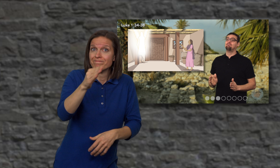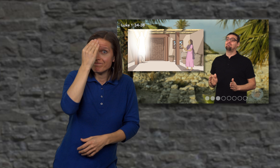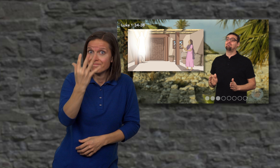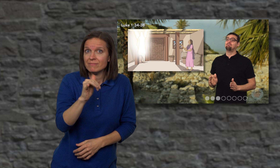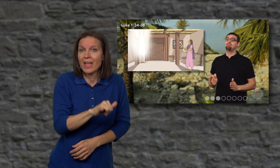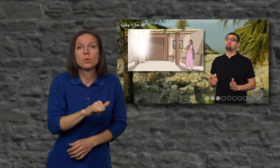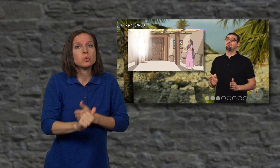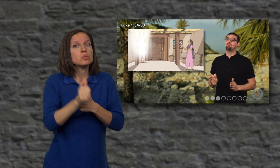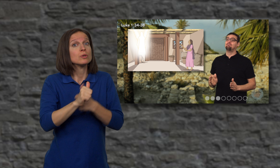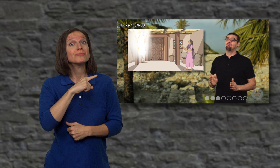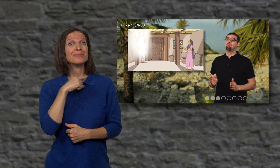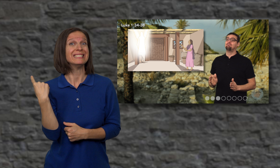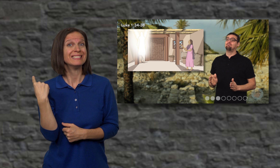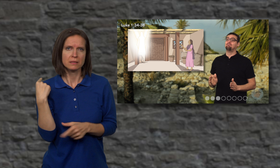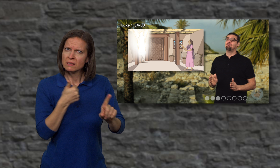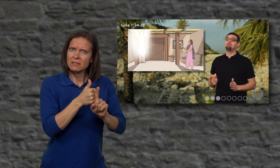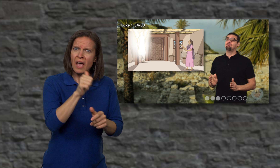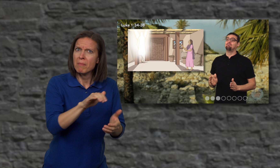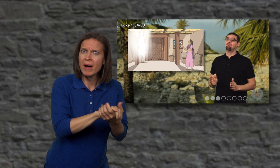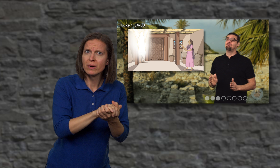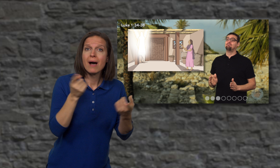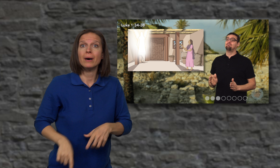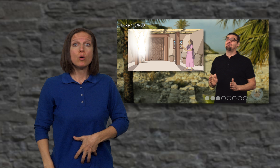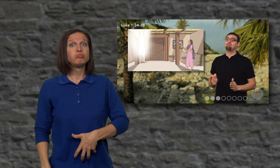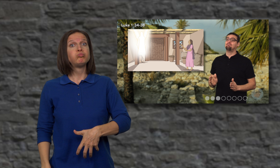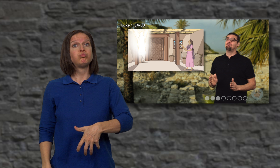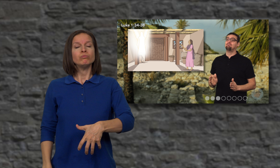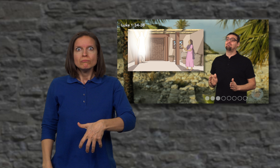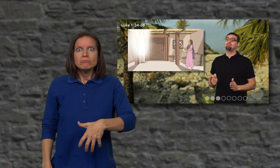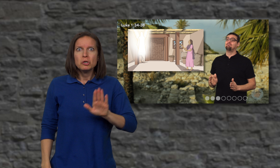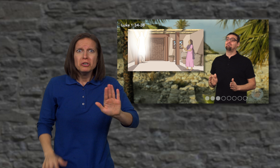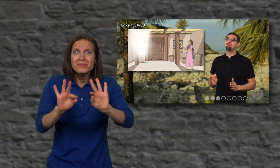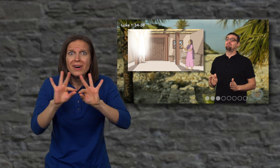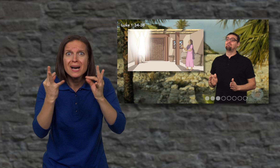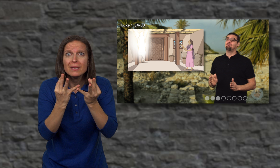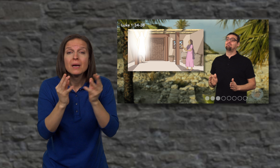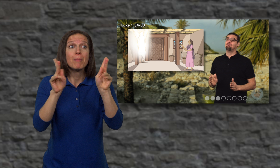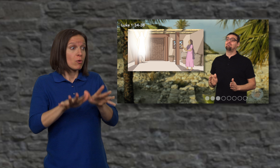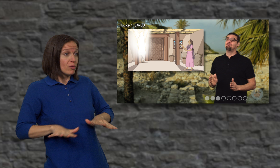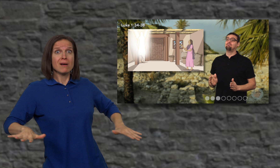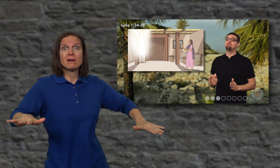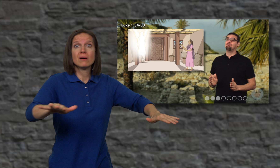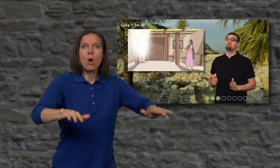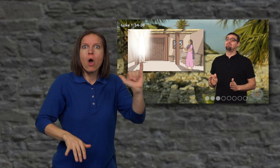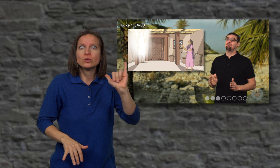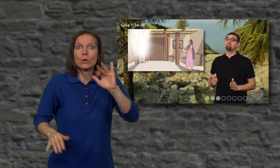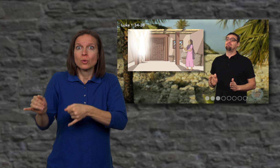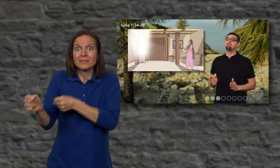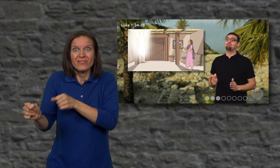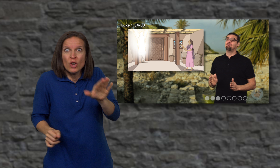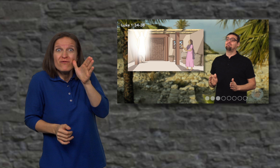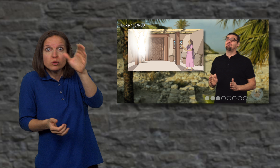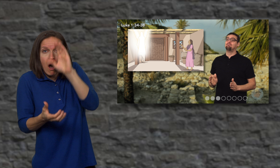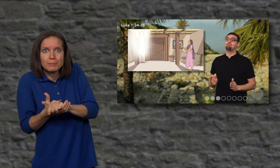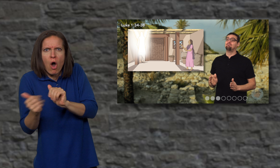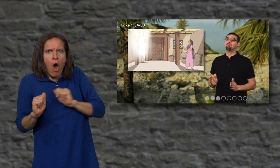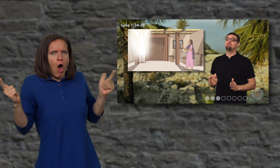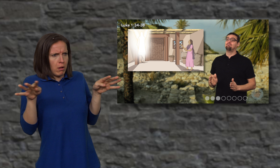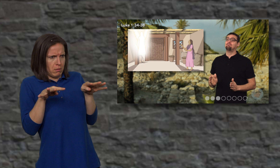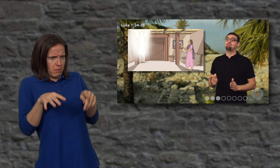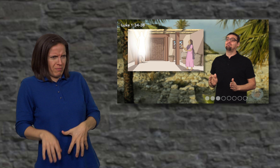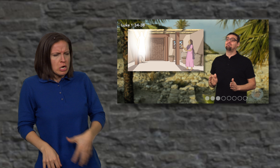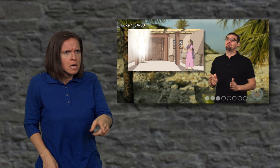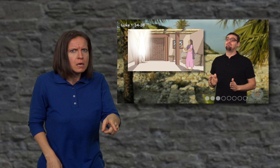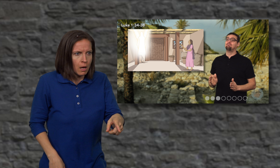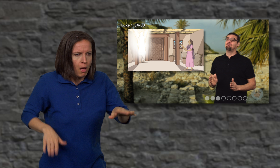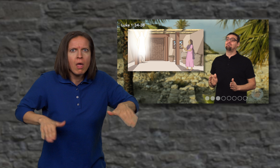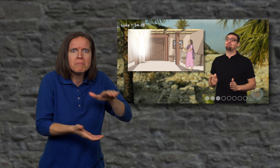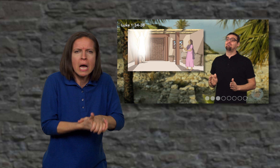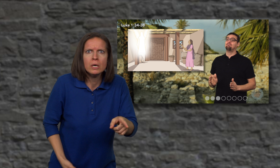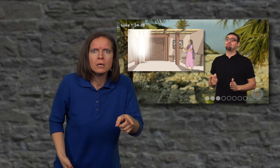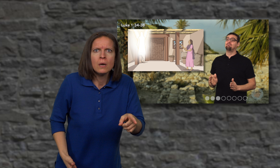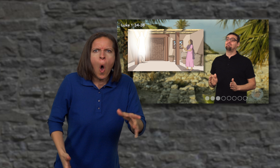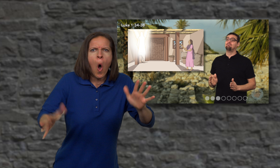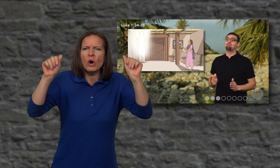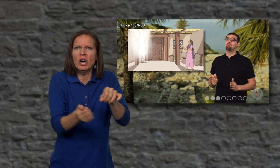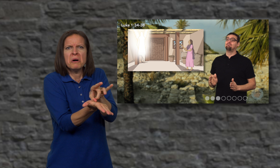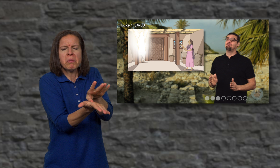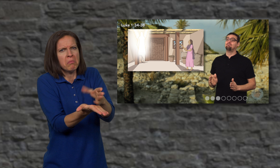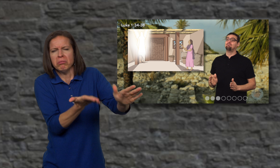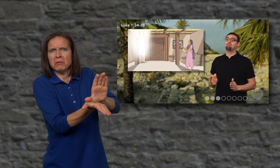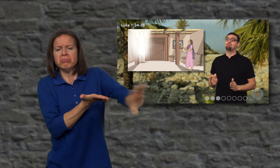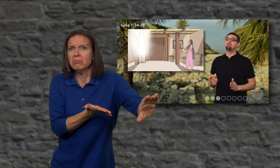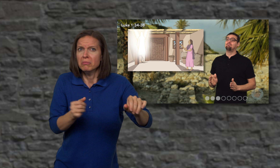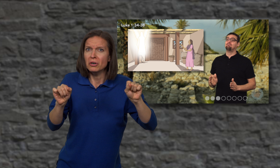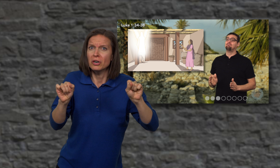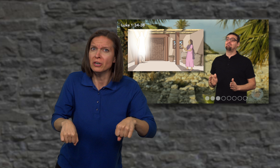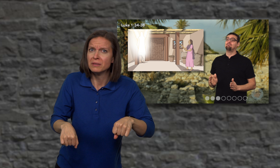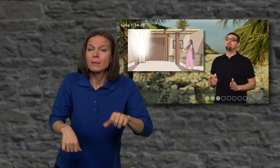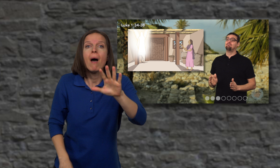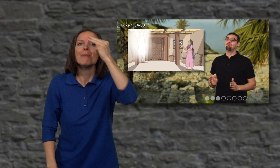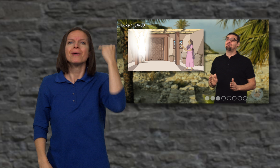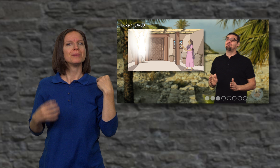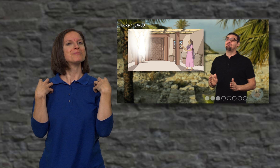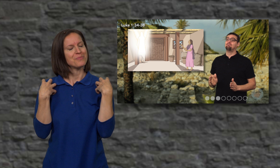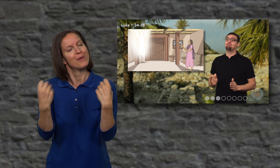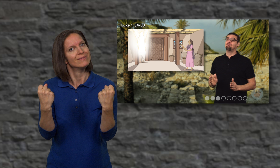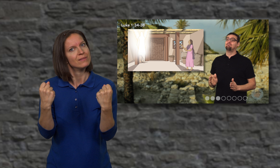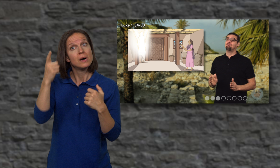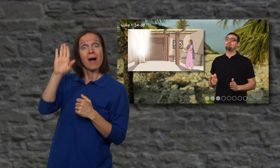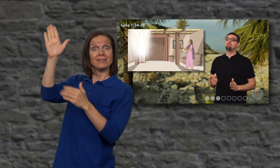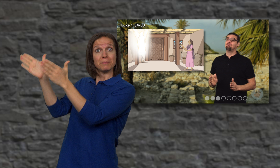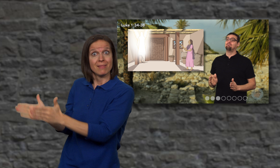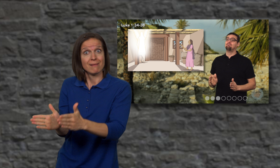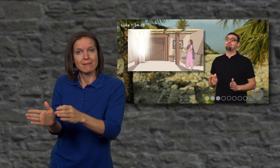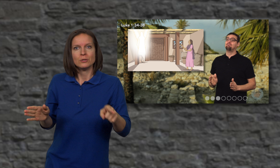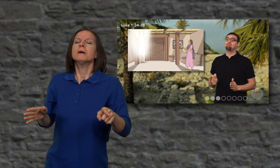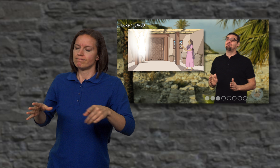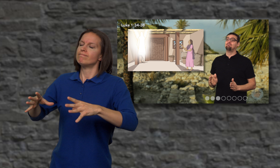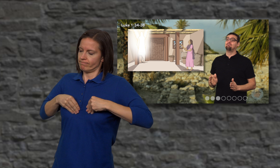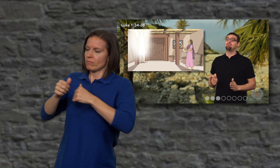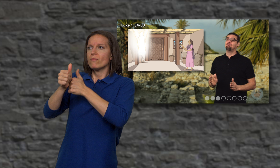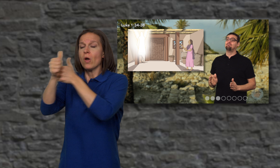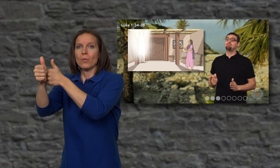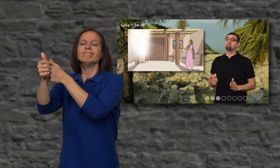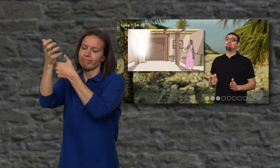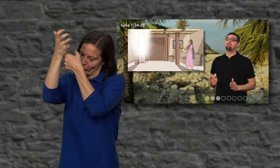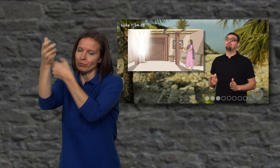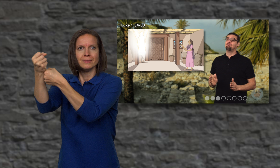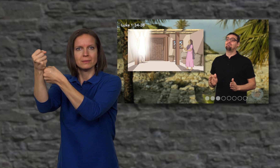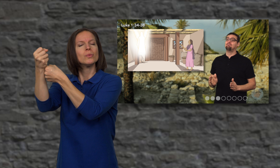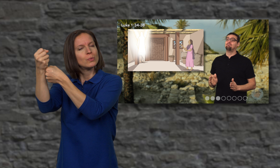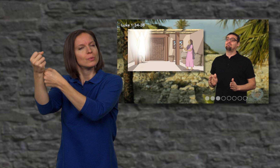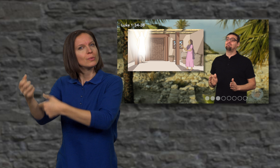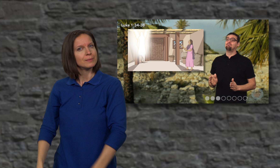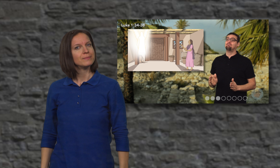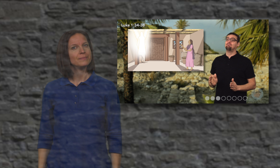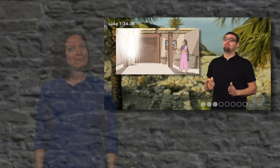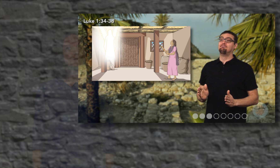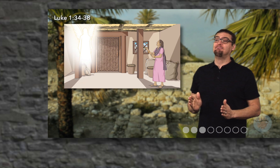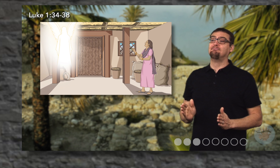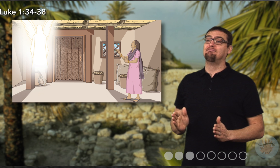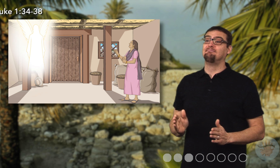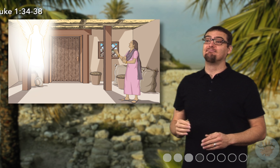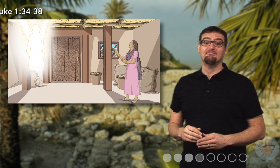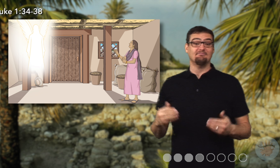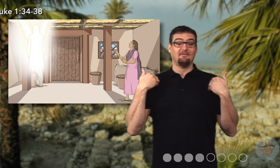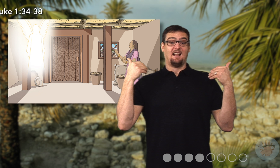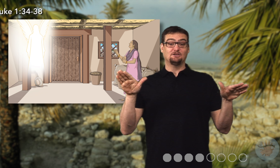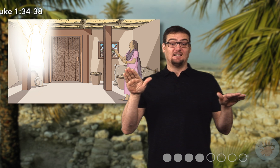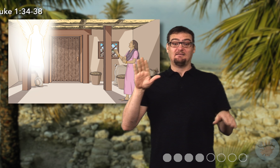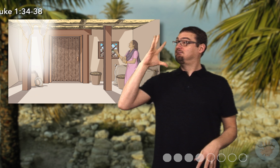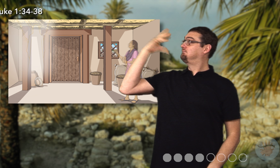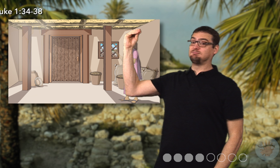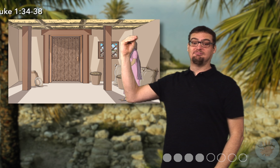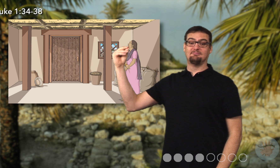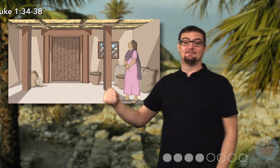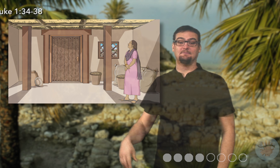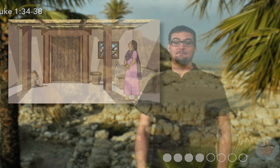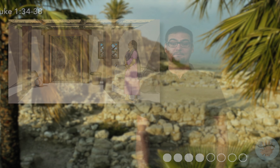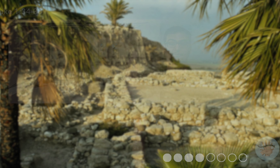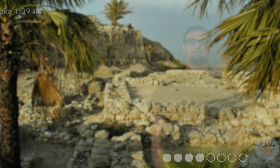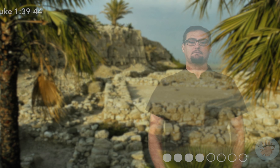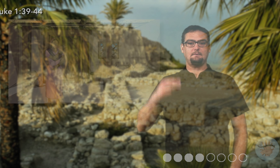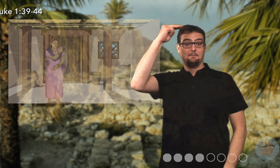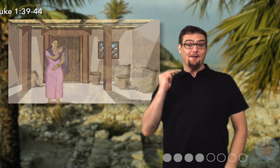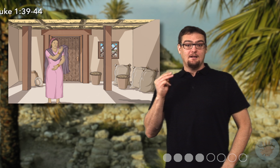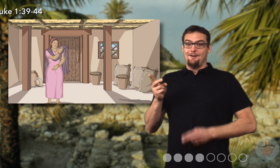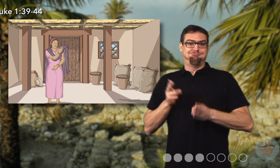“May it happen to me according to your word.” Then the angel left her.